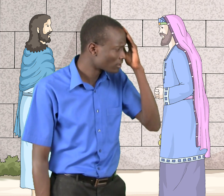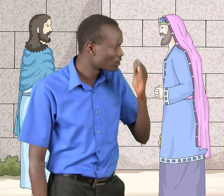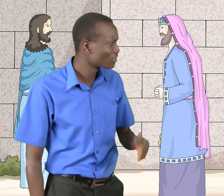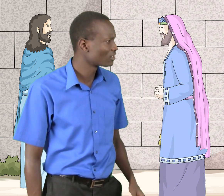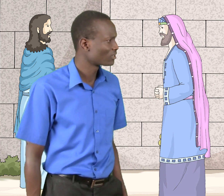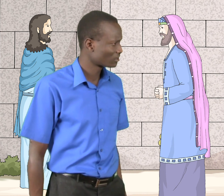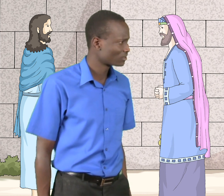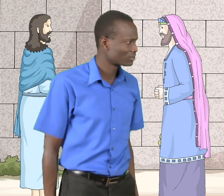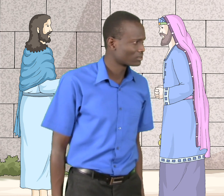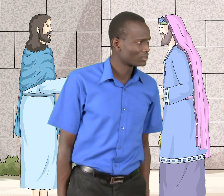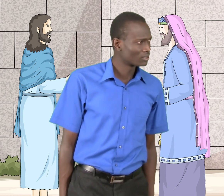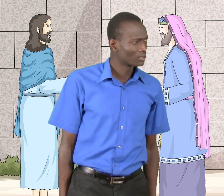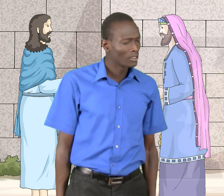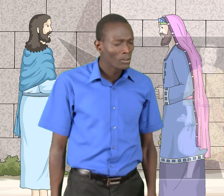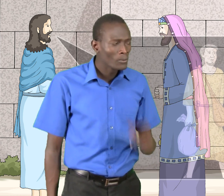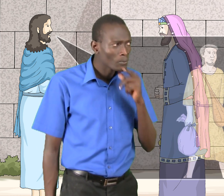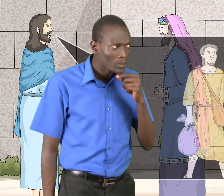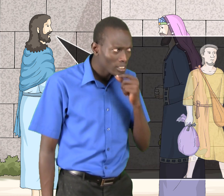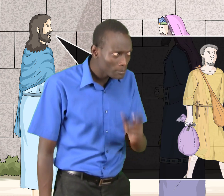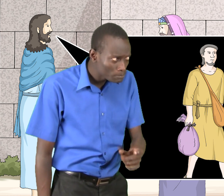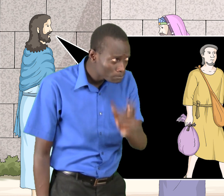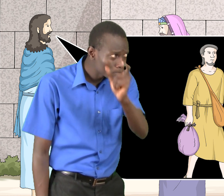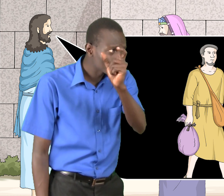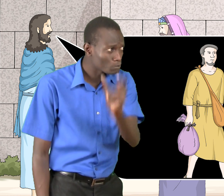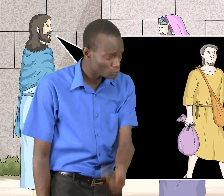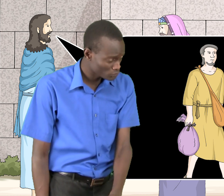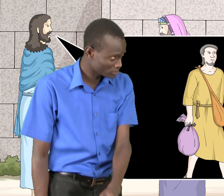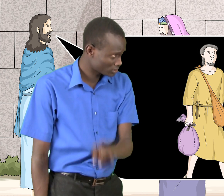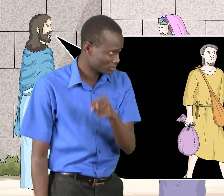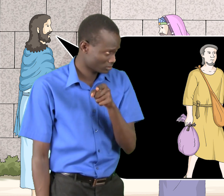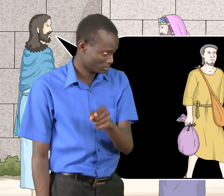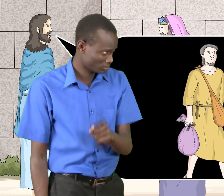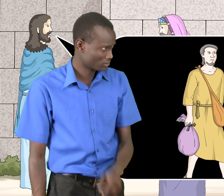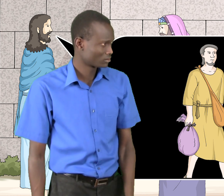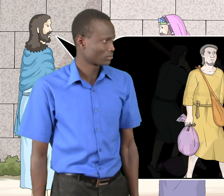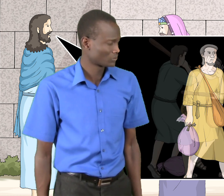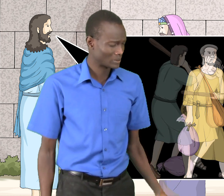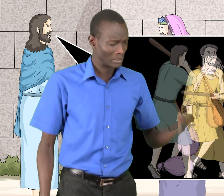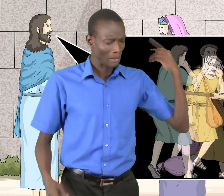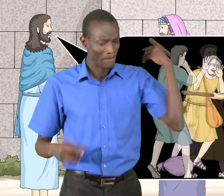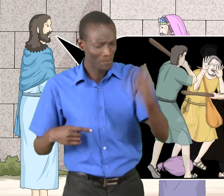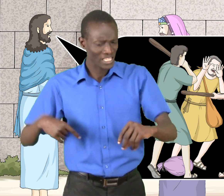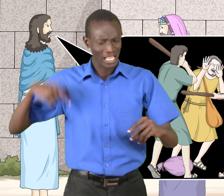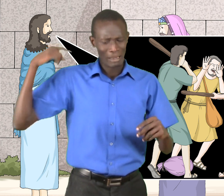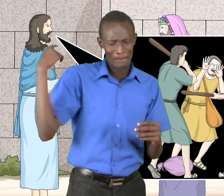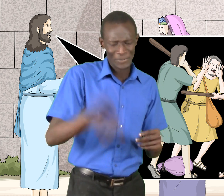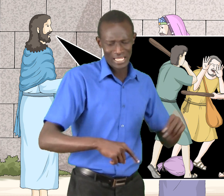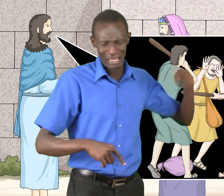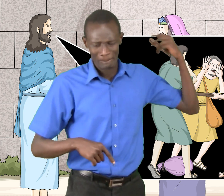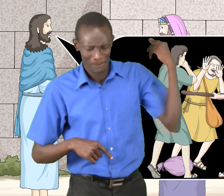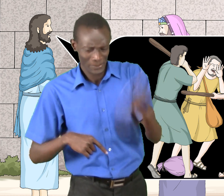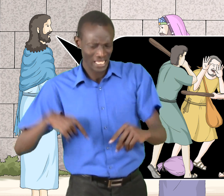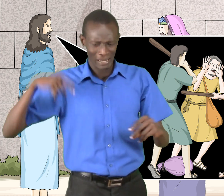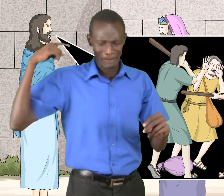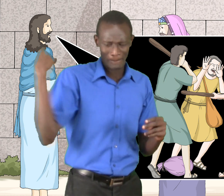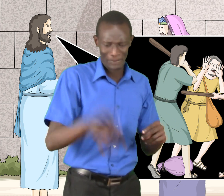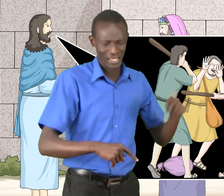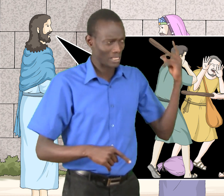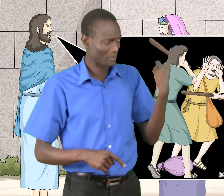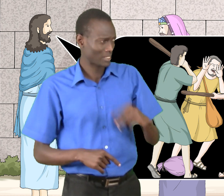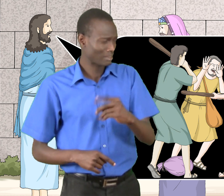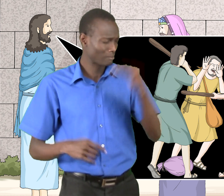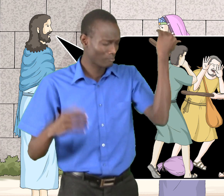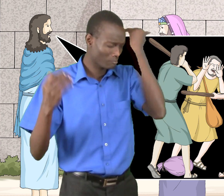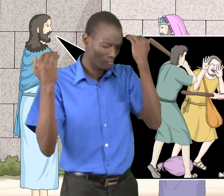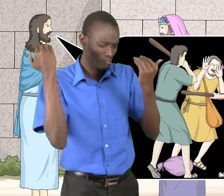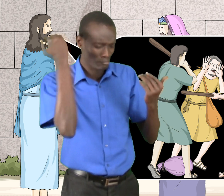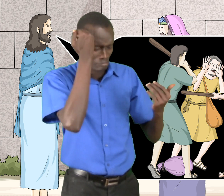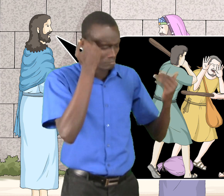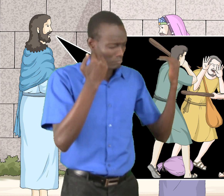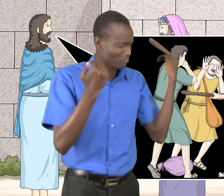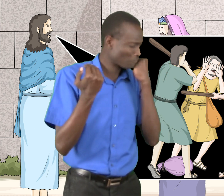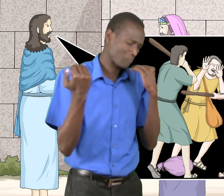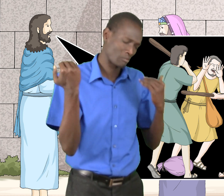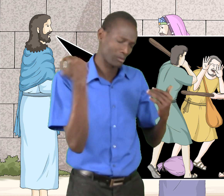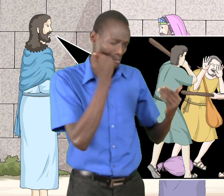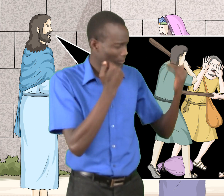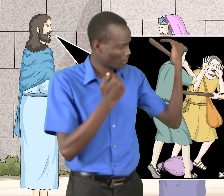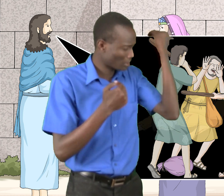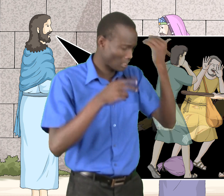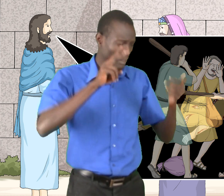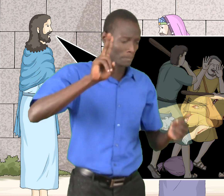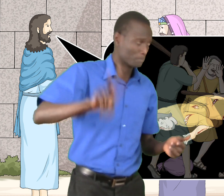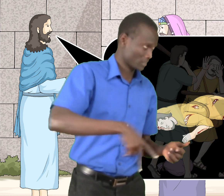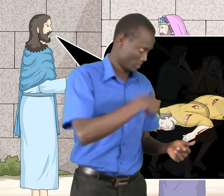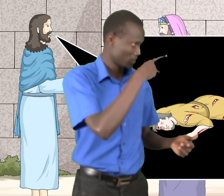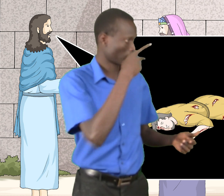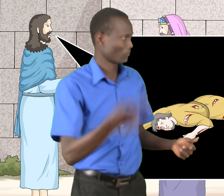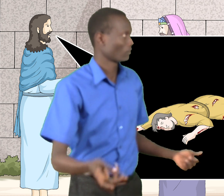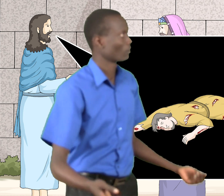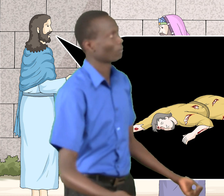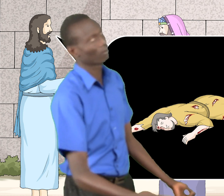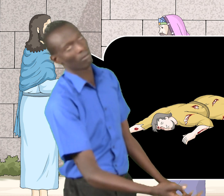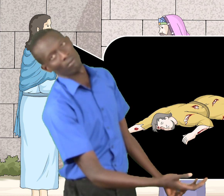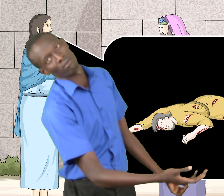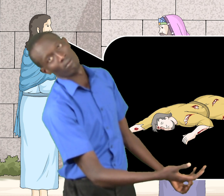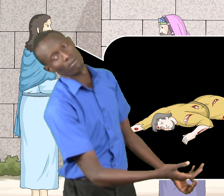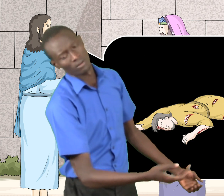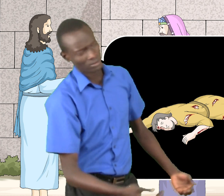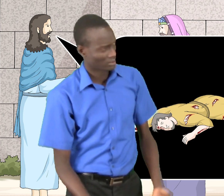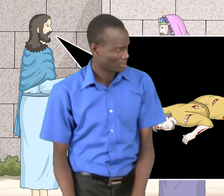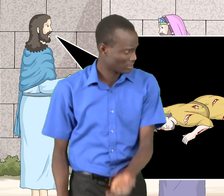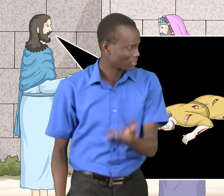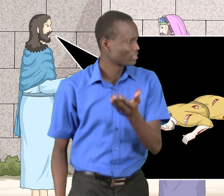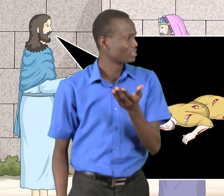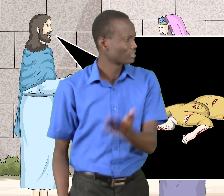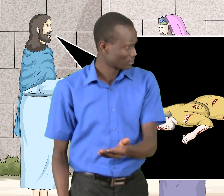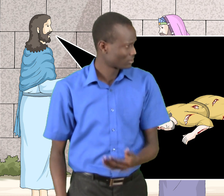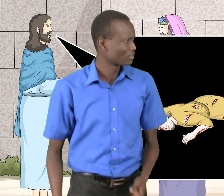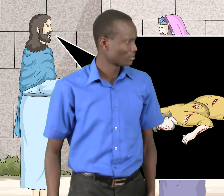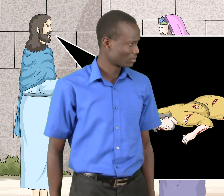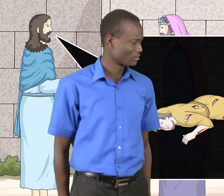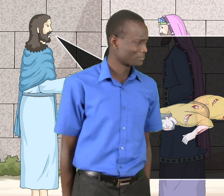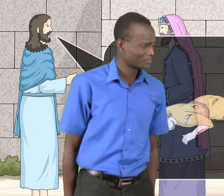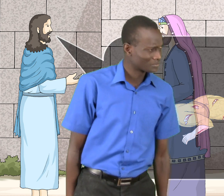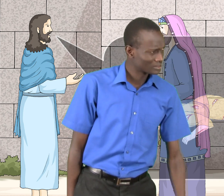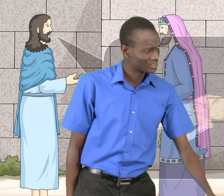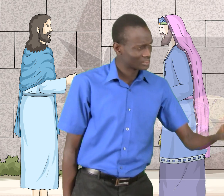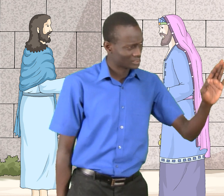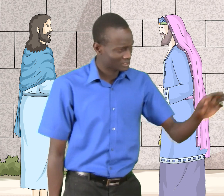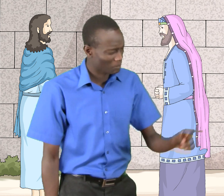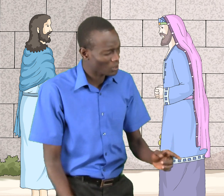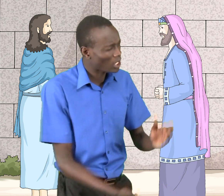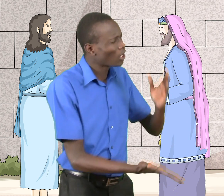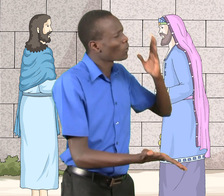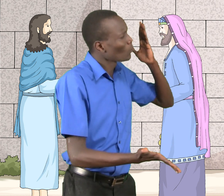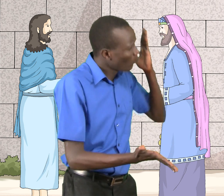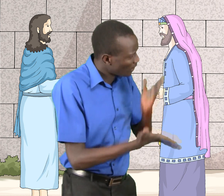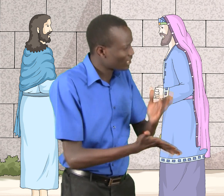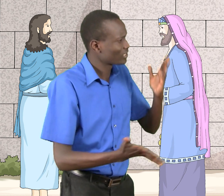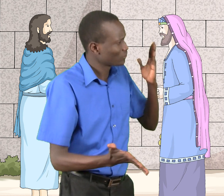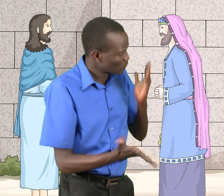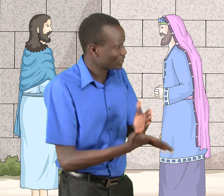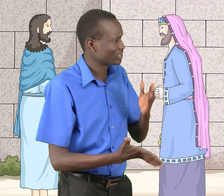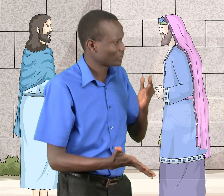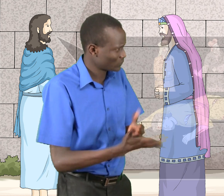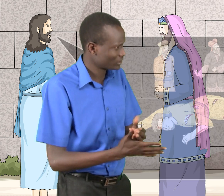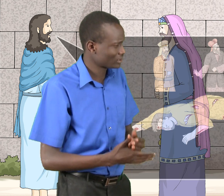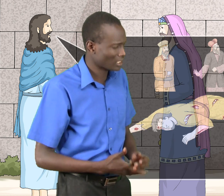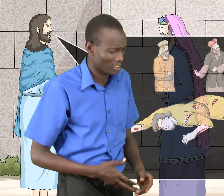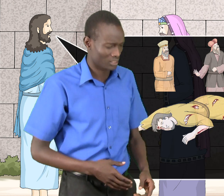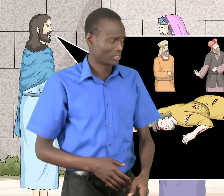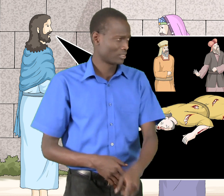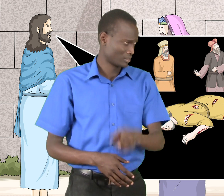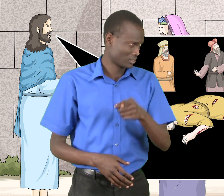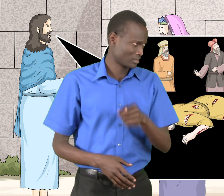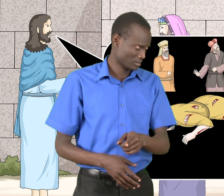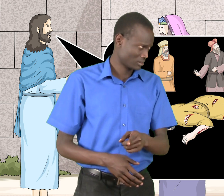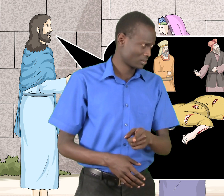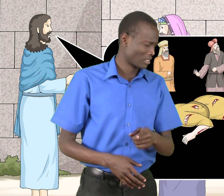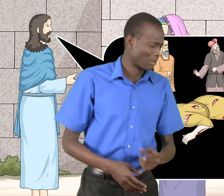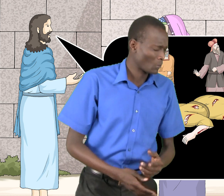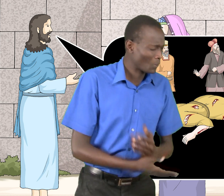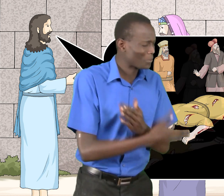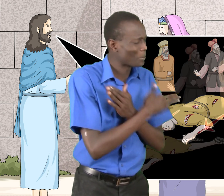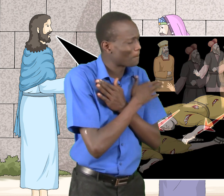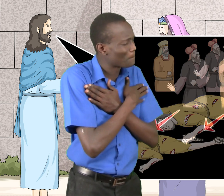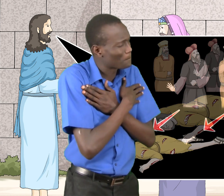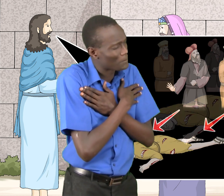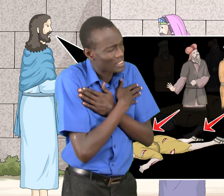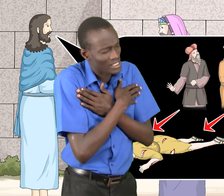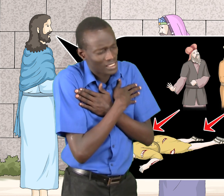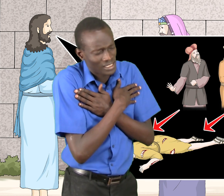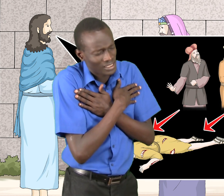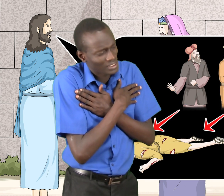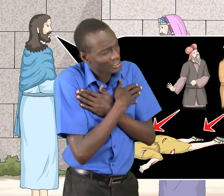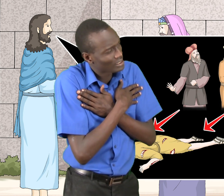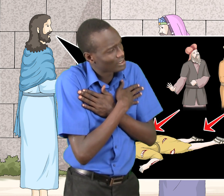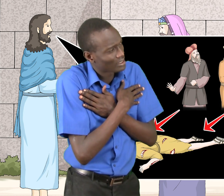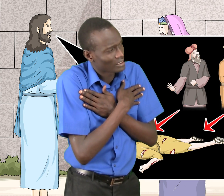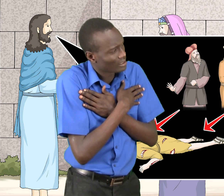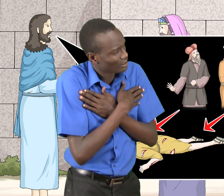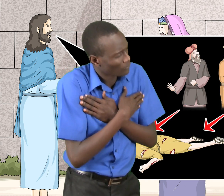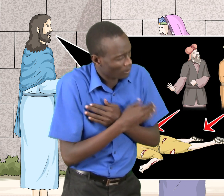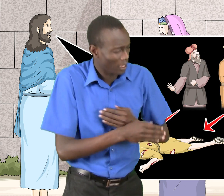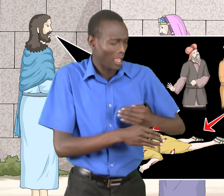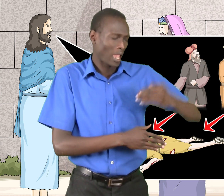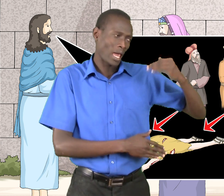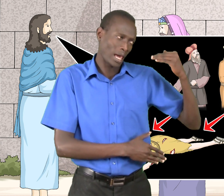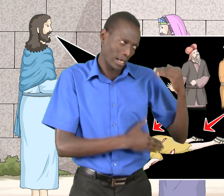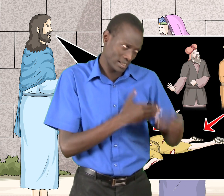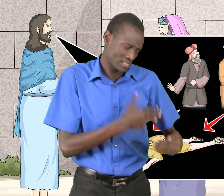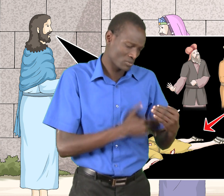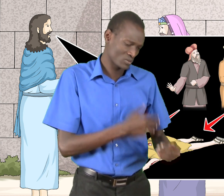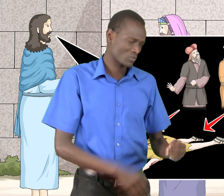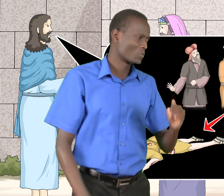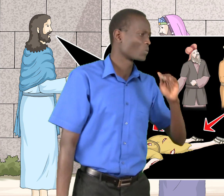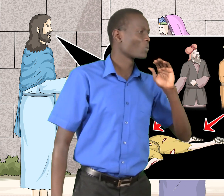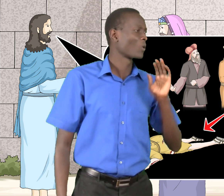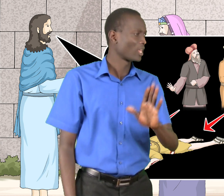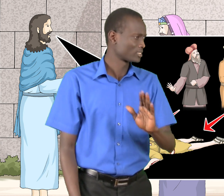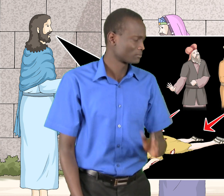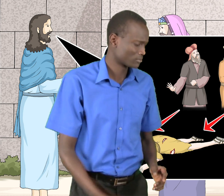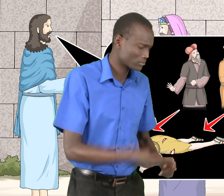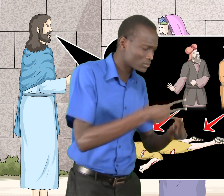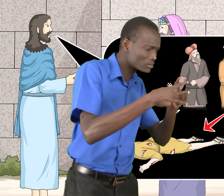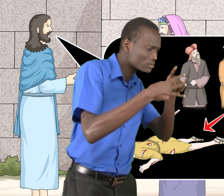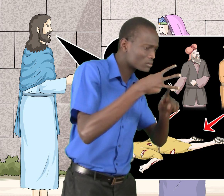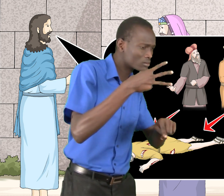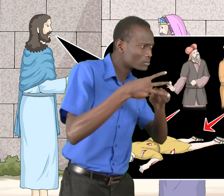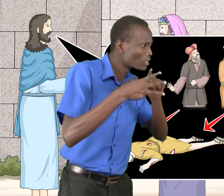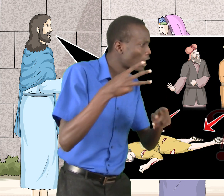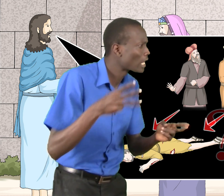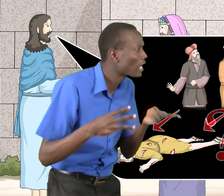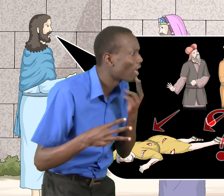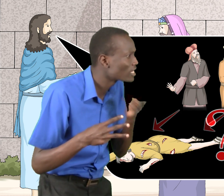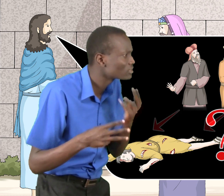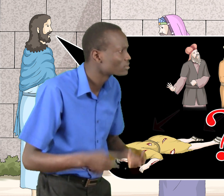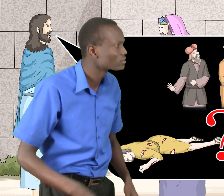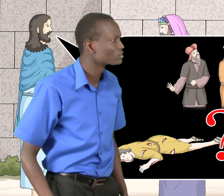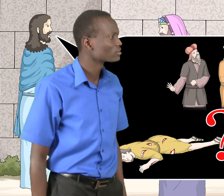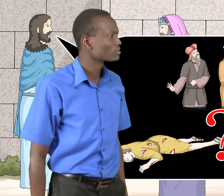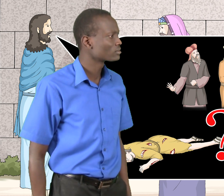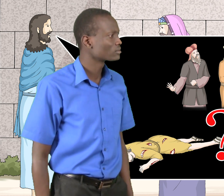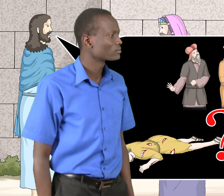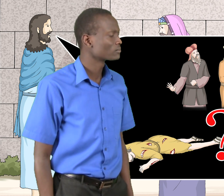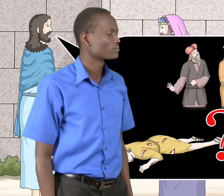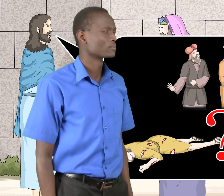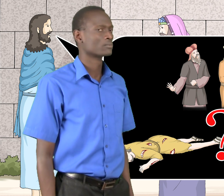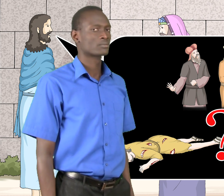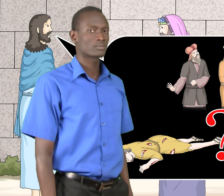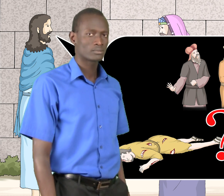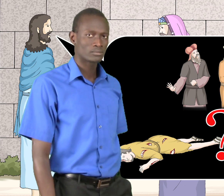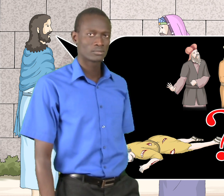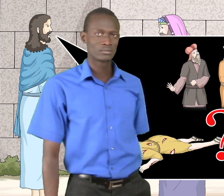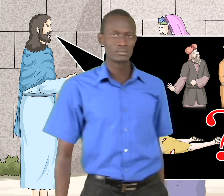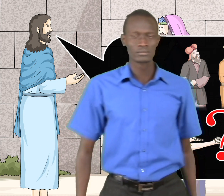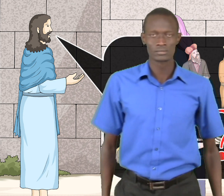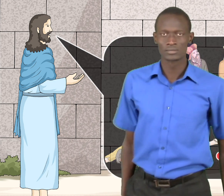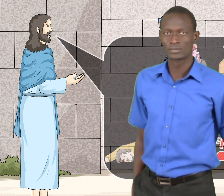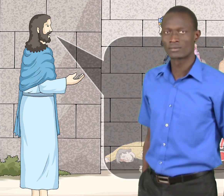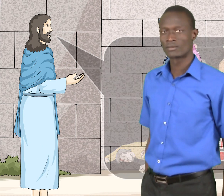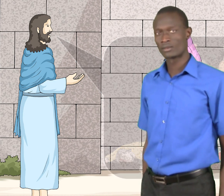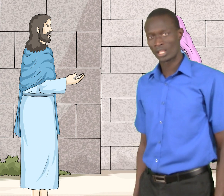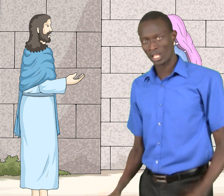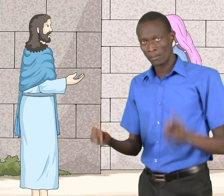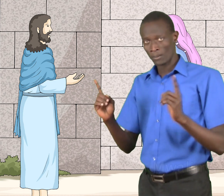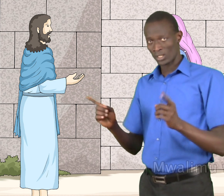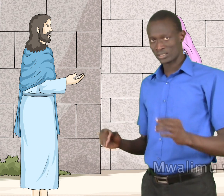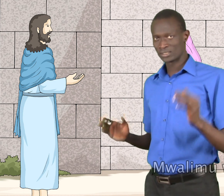Which of these three do you think was a neighbor to the man who fell into the hands of robbers?”